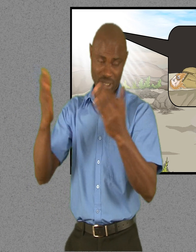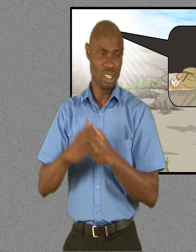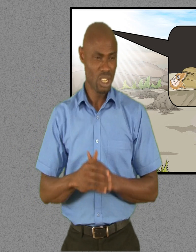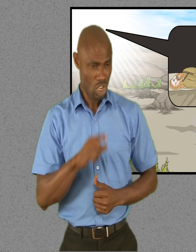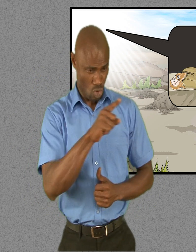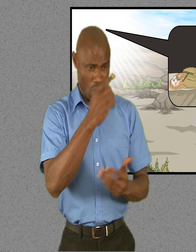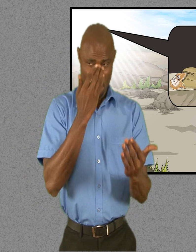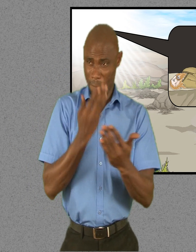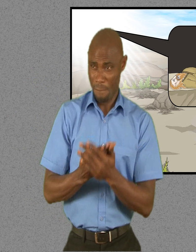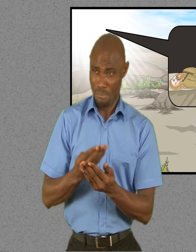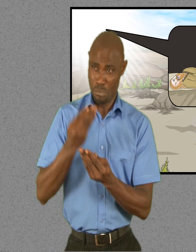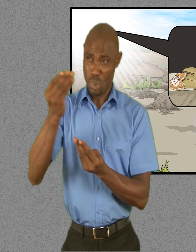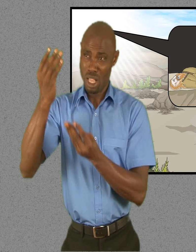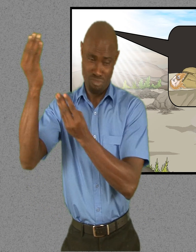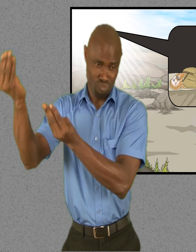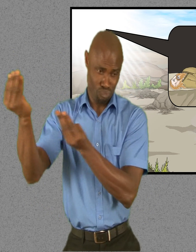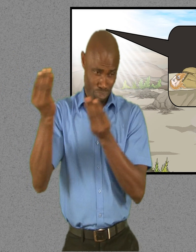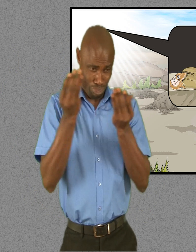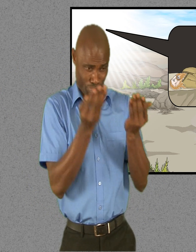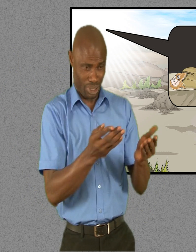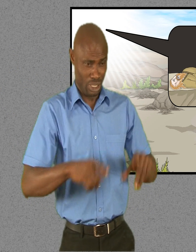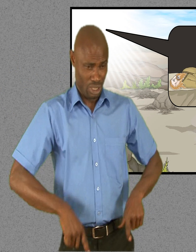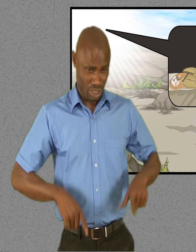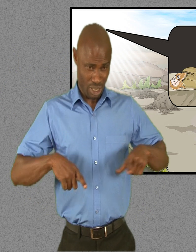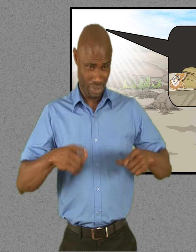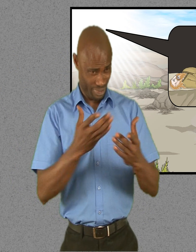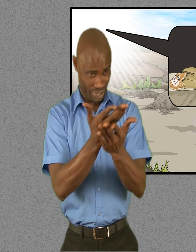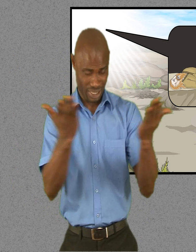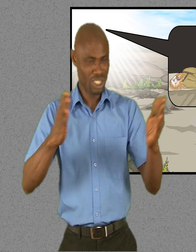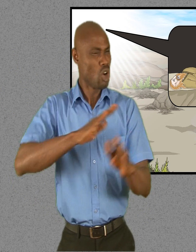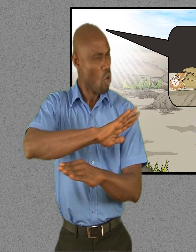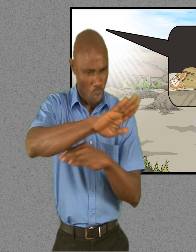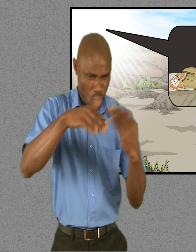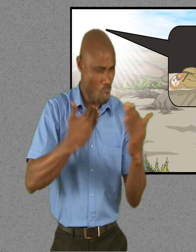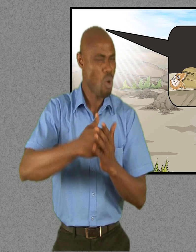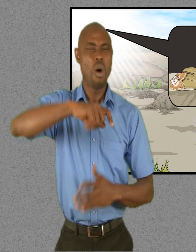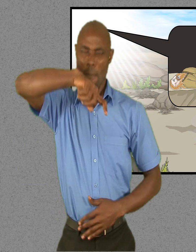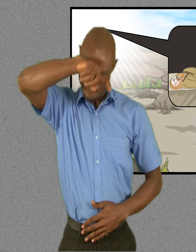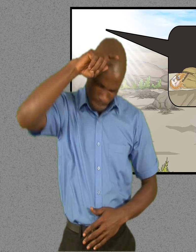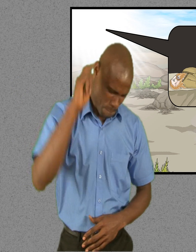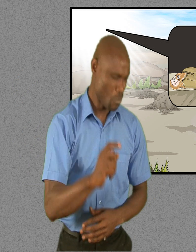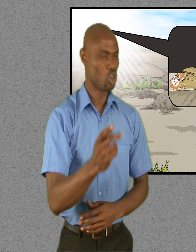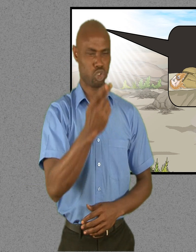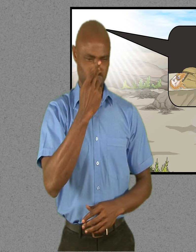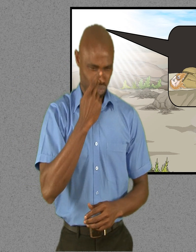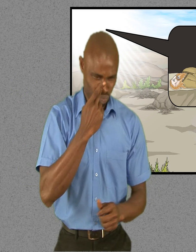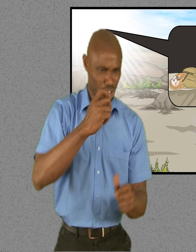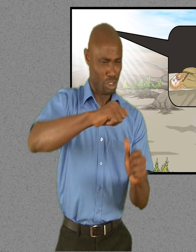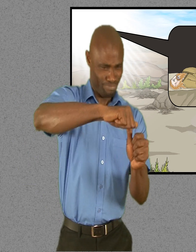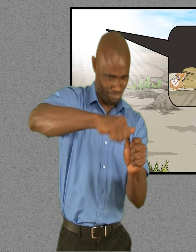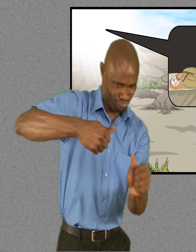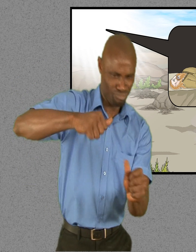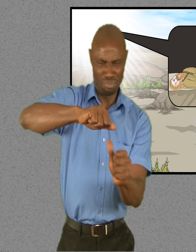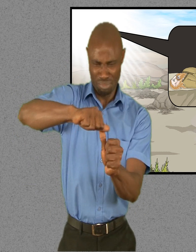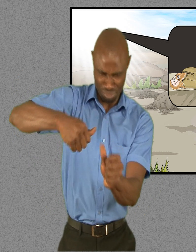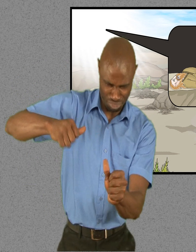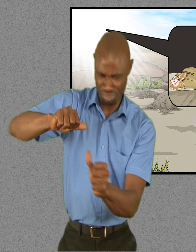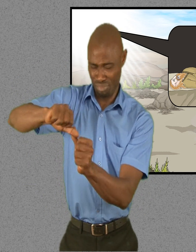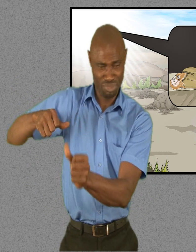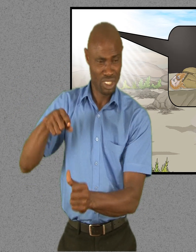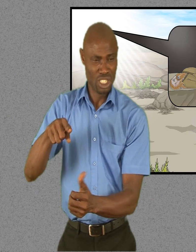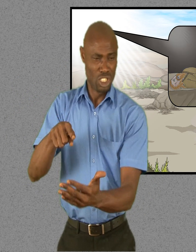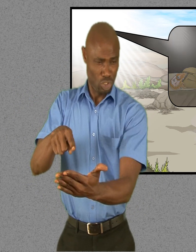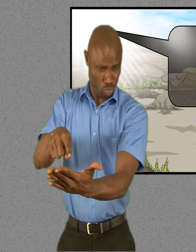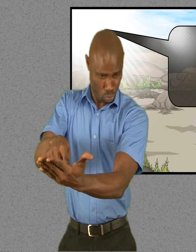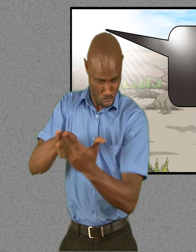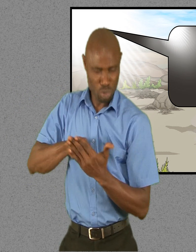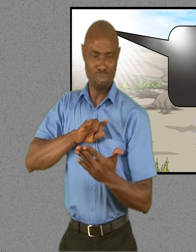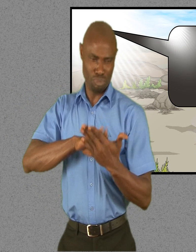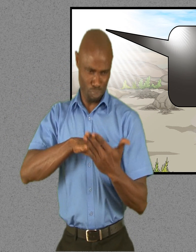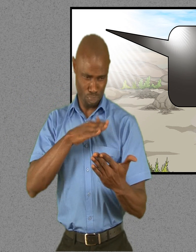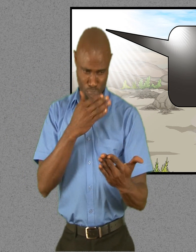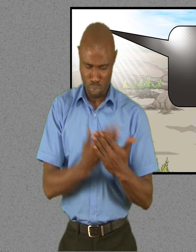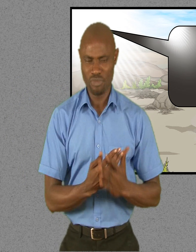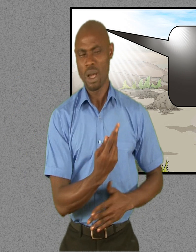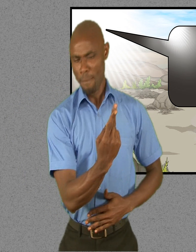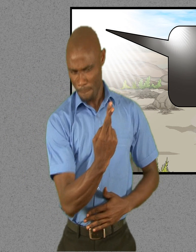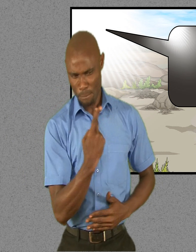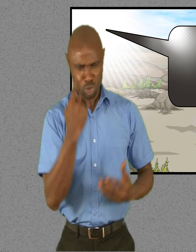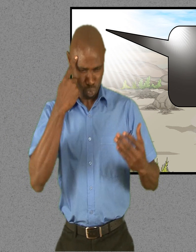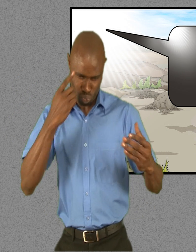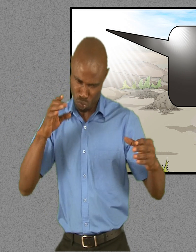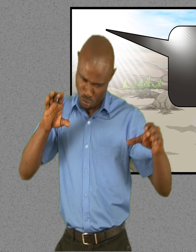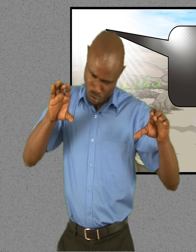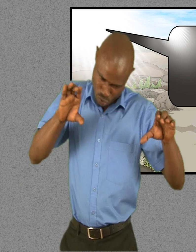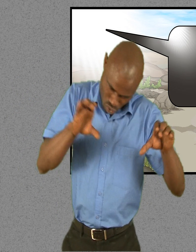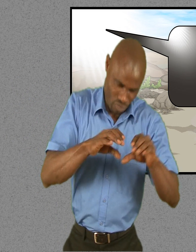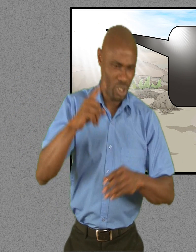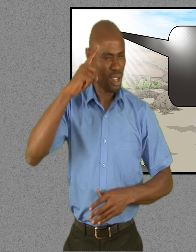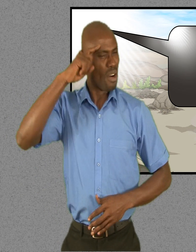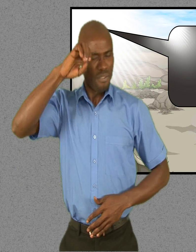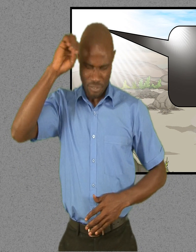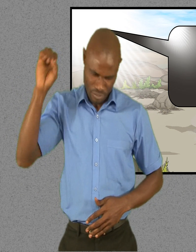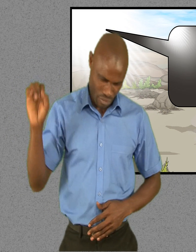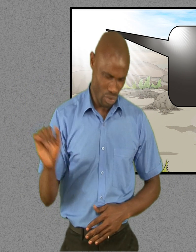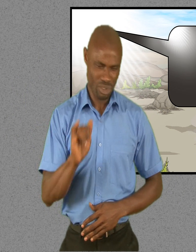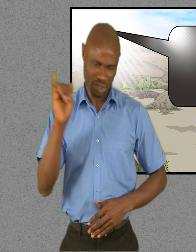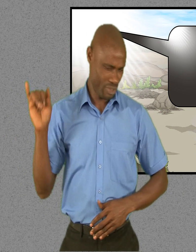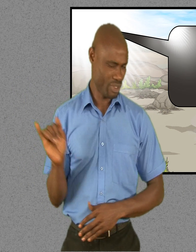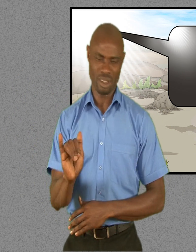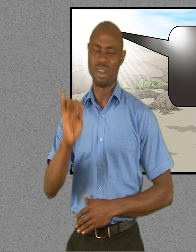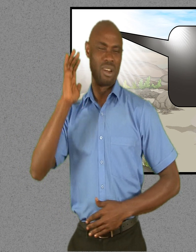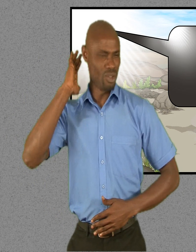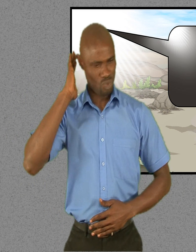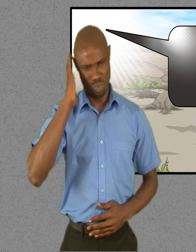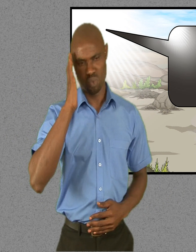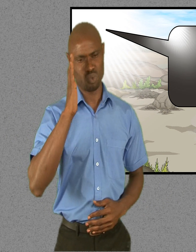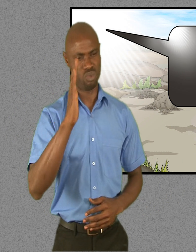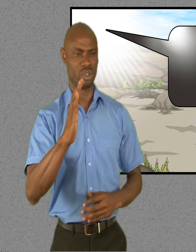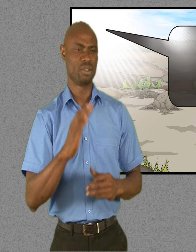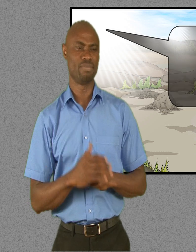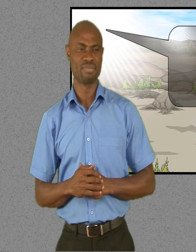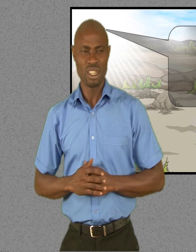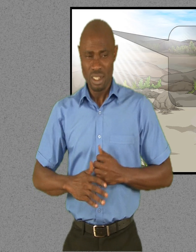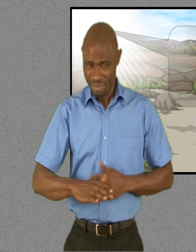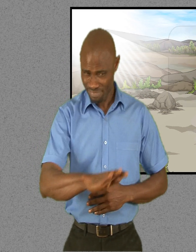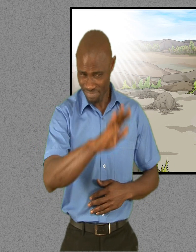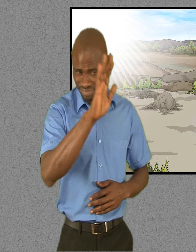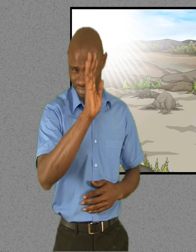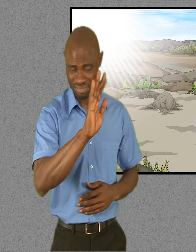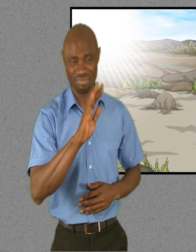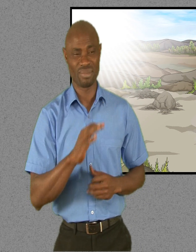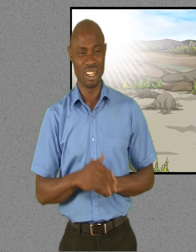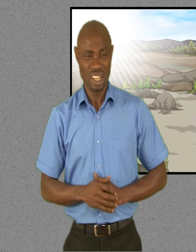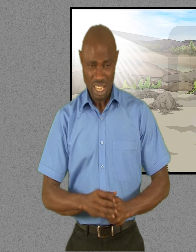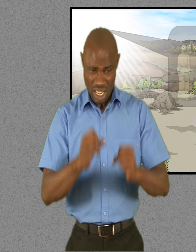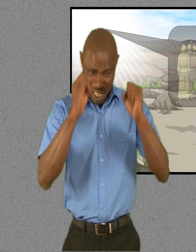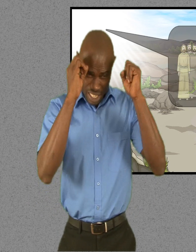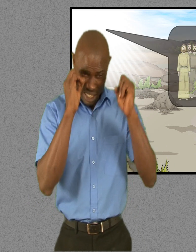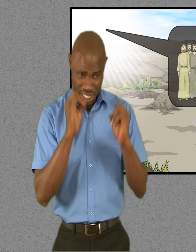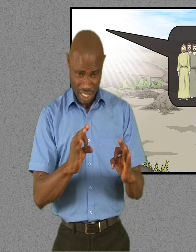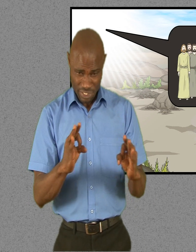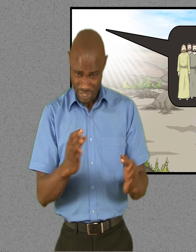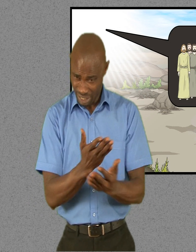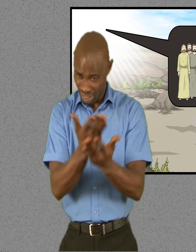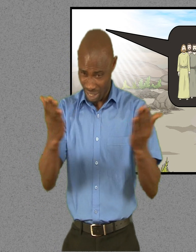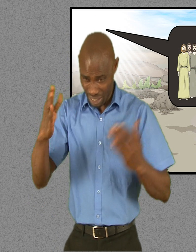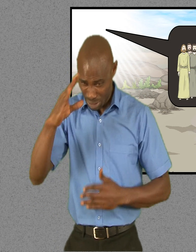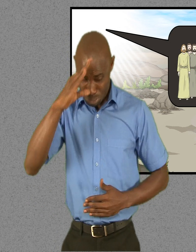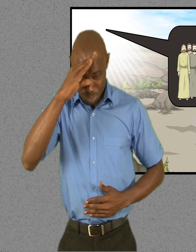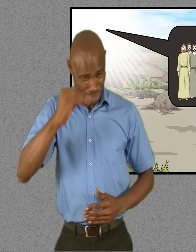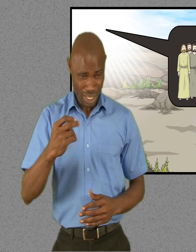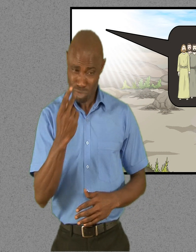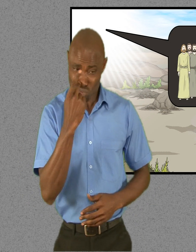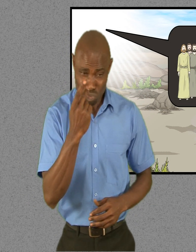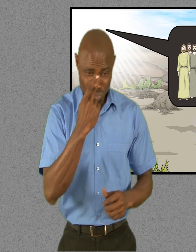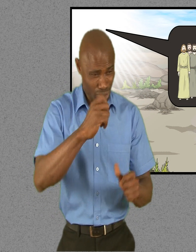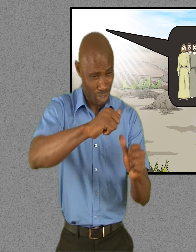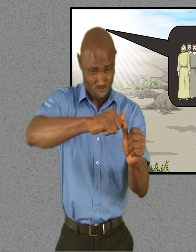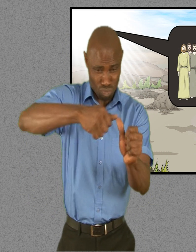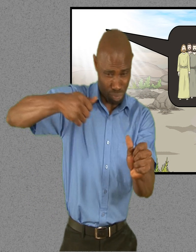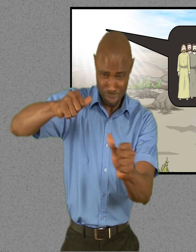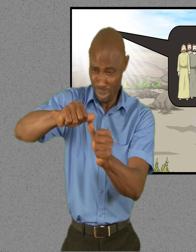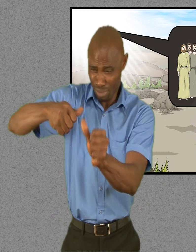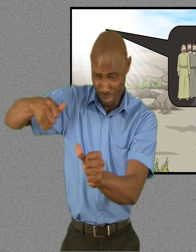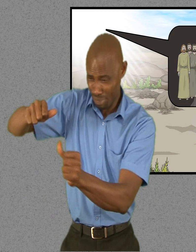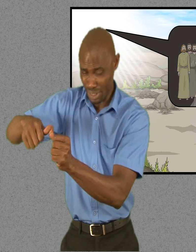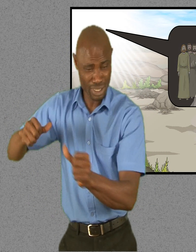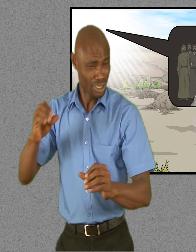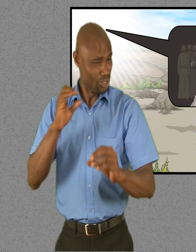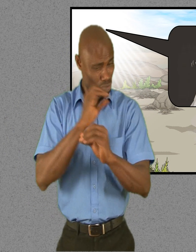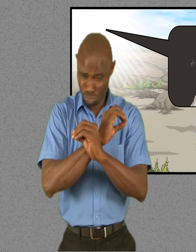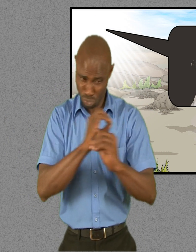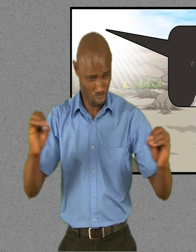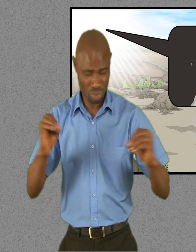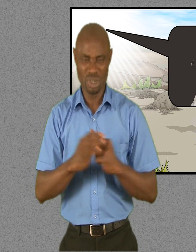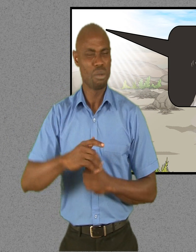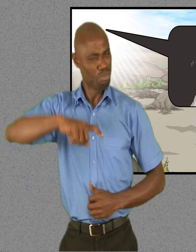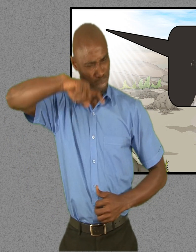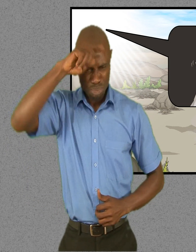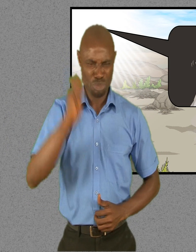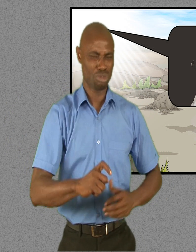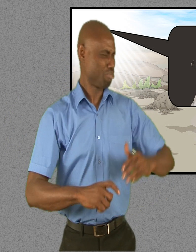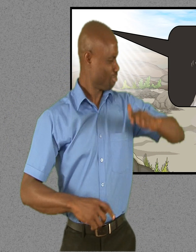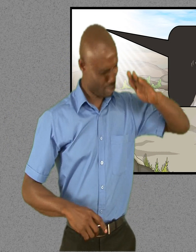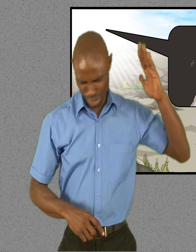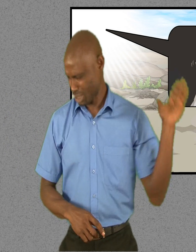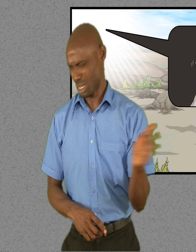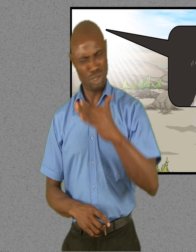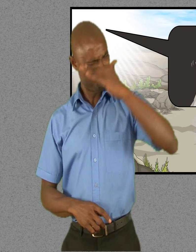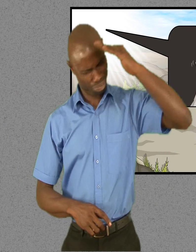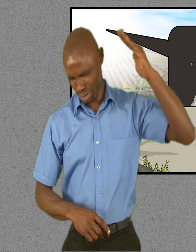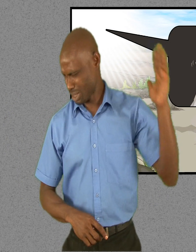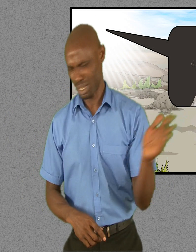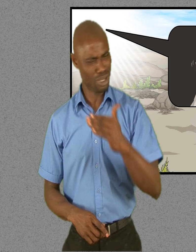Whether they are born in your household or purchased, they must be circumcised. My covenant in your flesh will be an everlasting covenant.